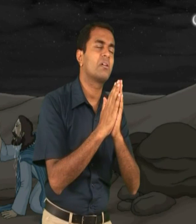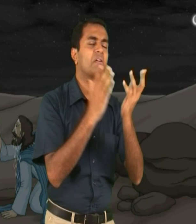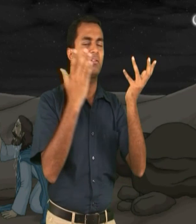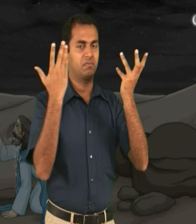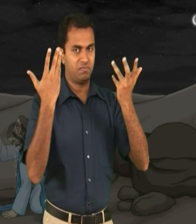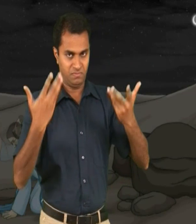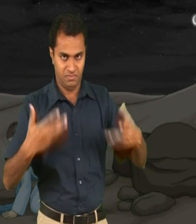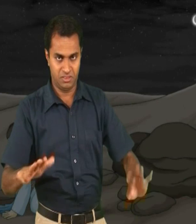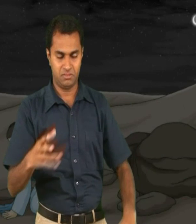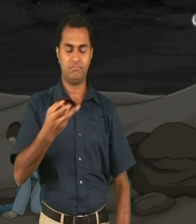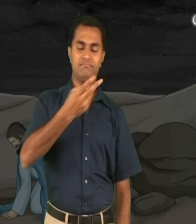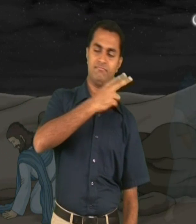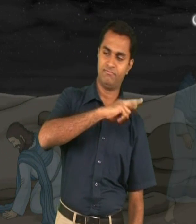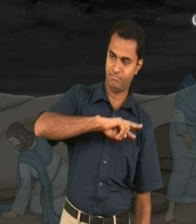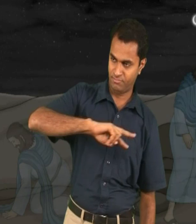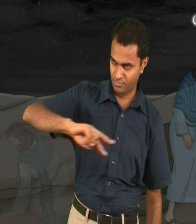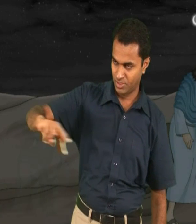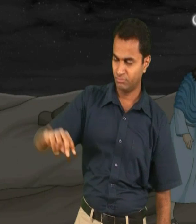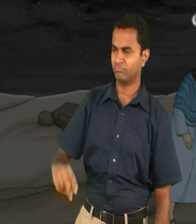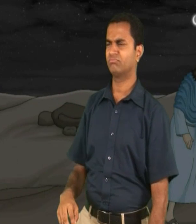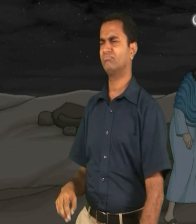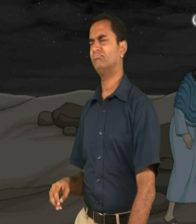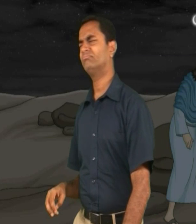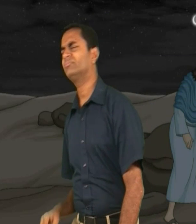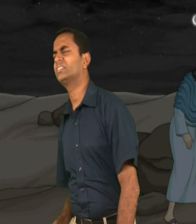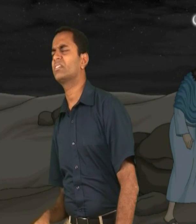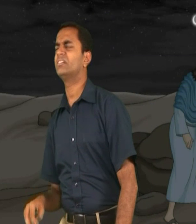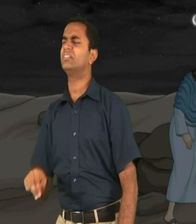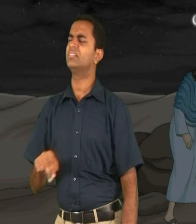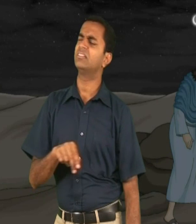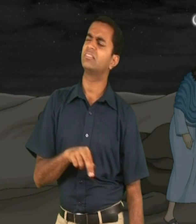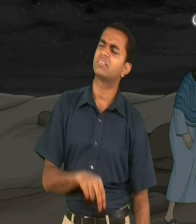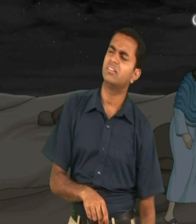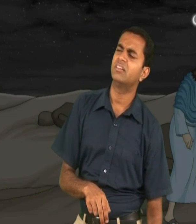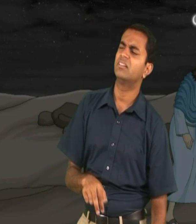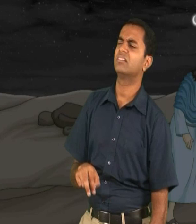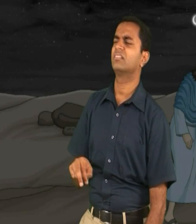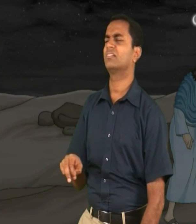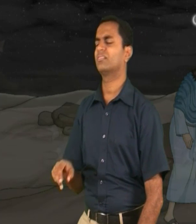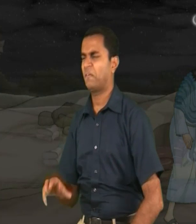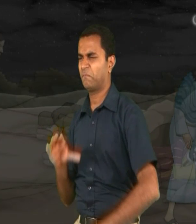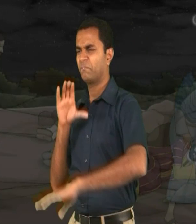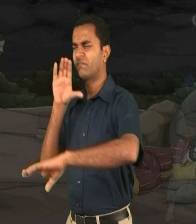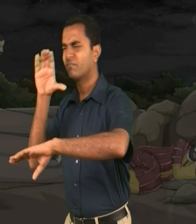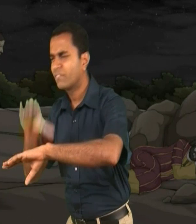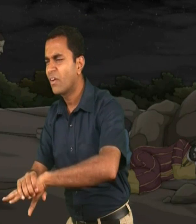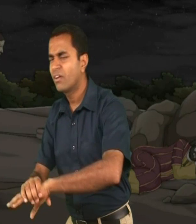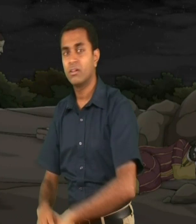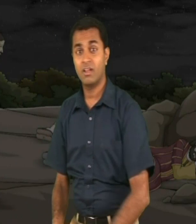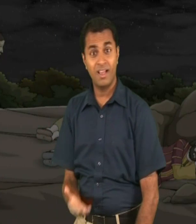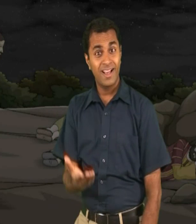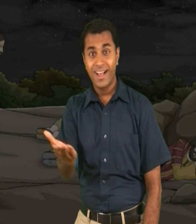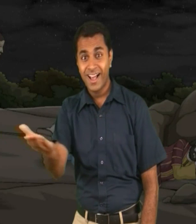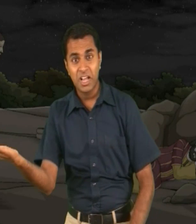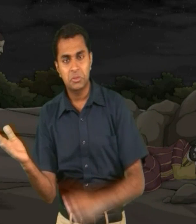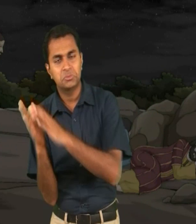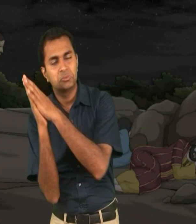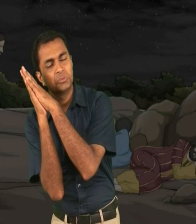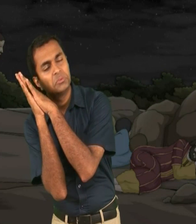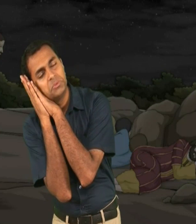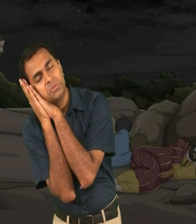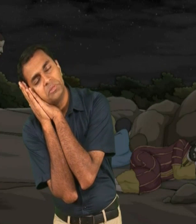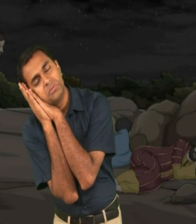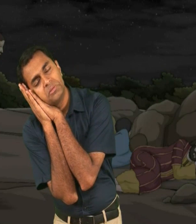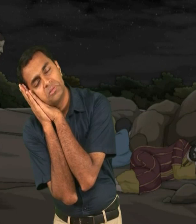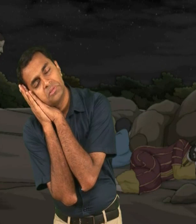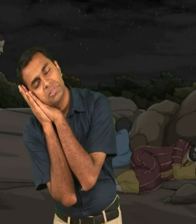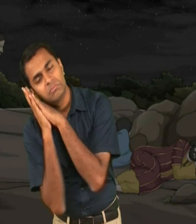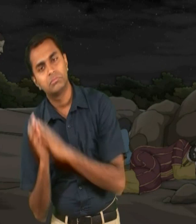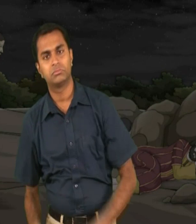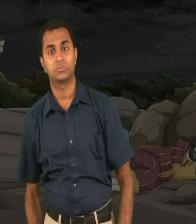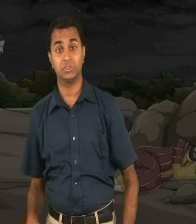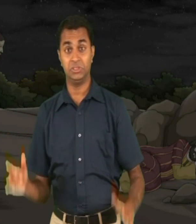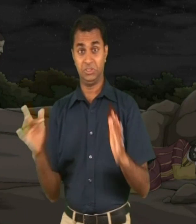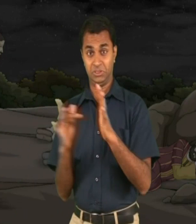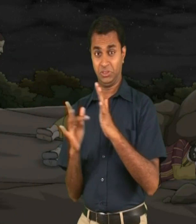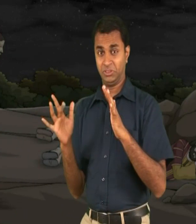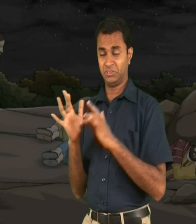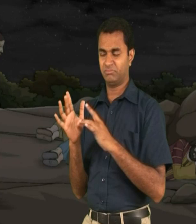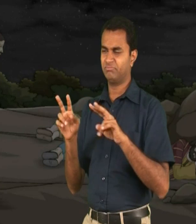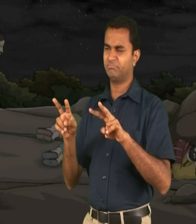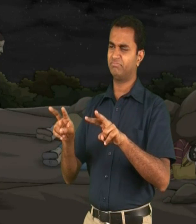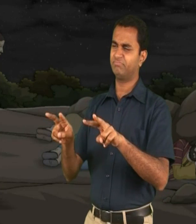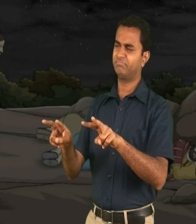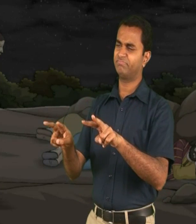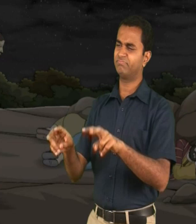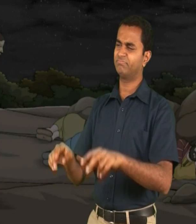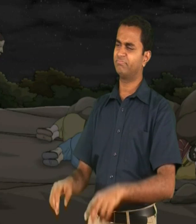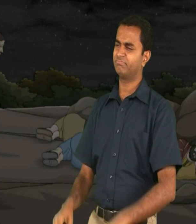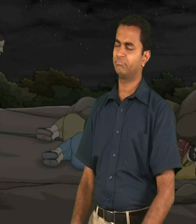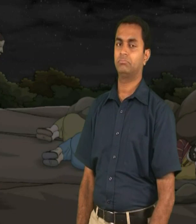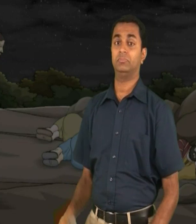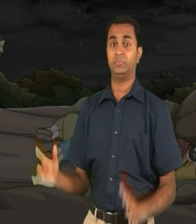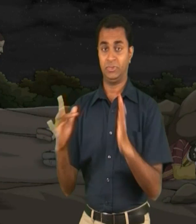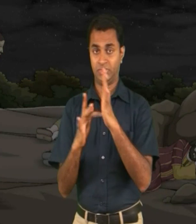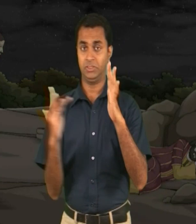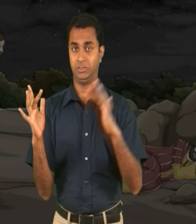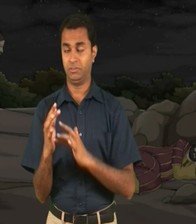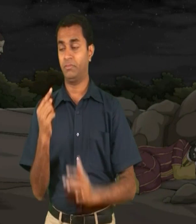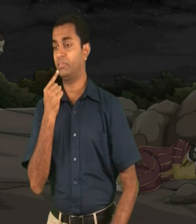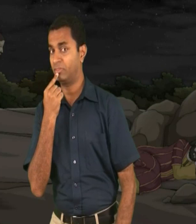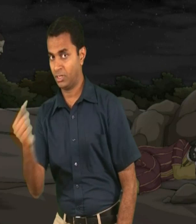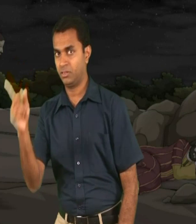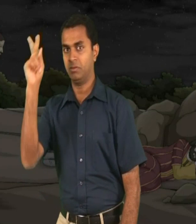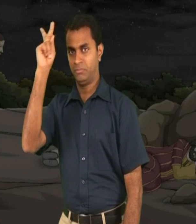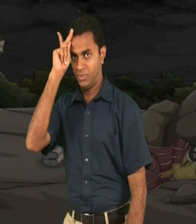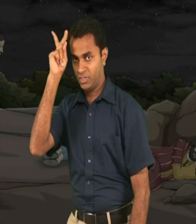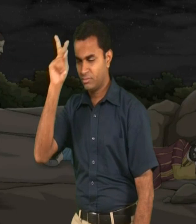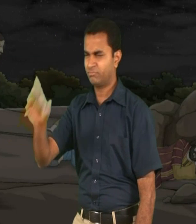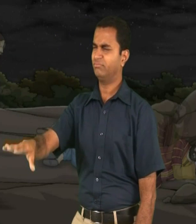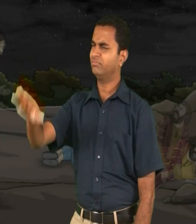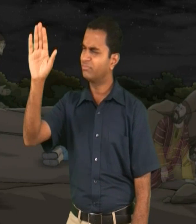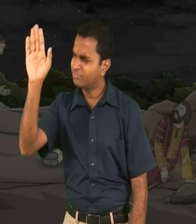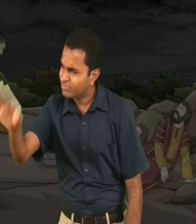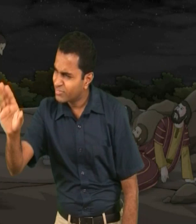Then Jesus returned to the disciples and found them sleeping.